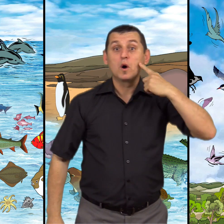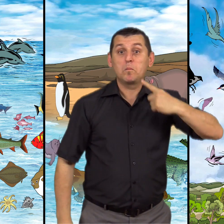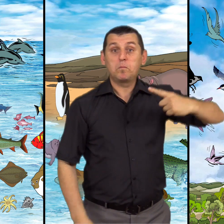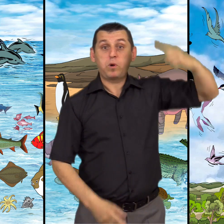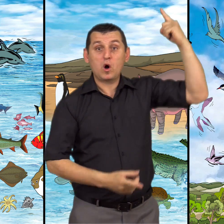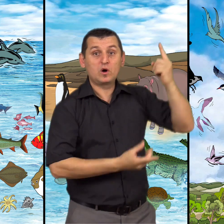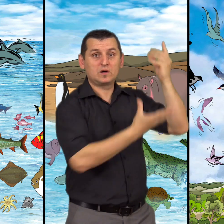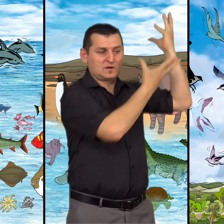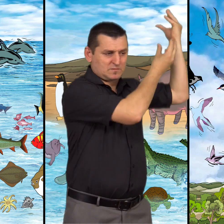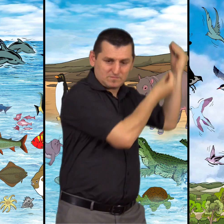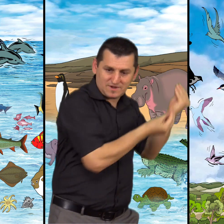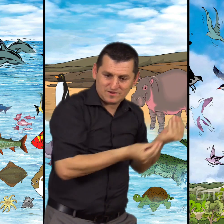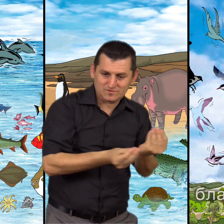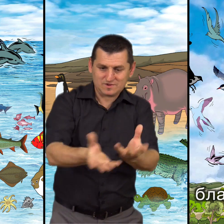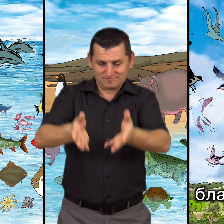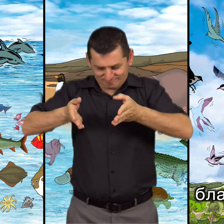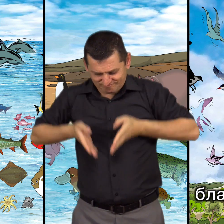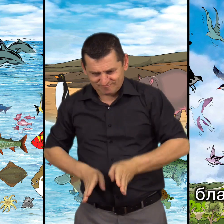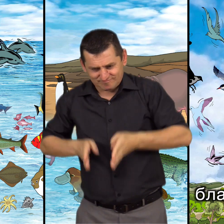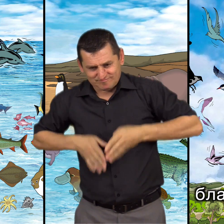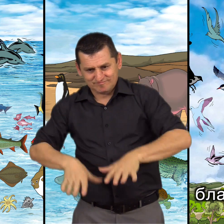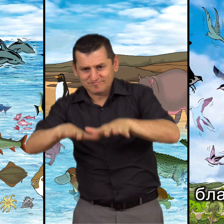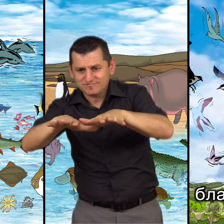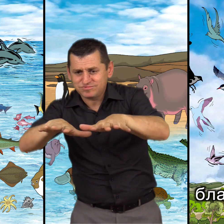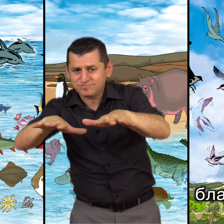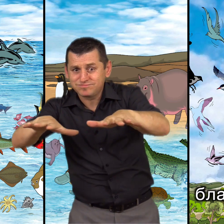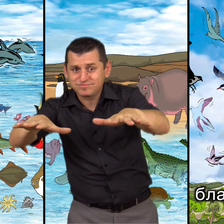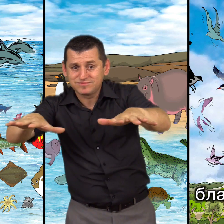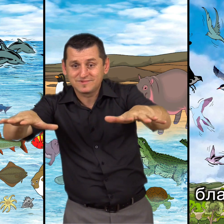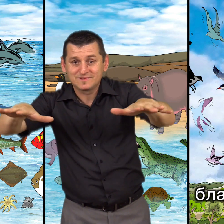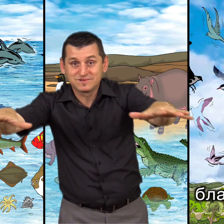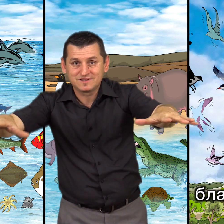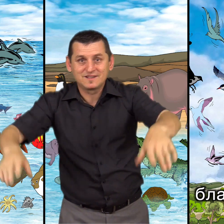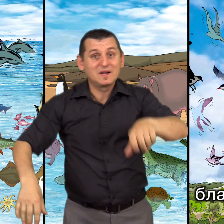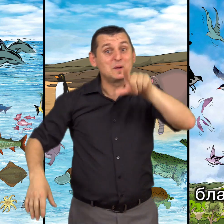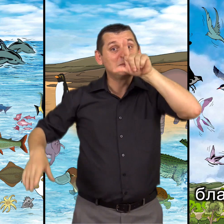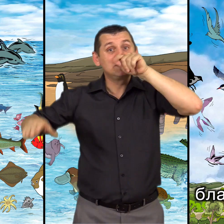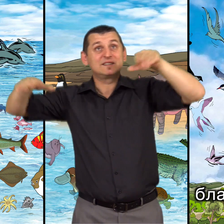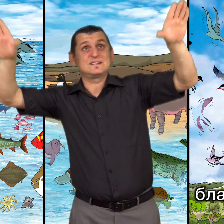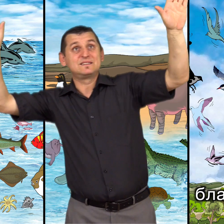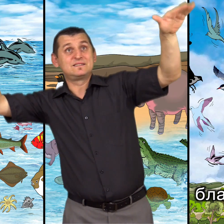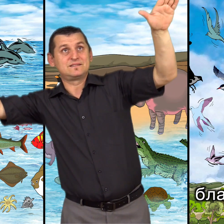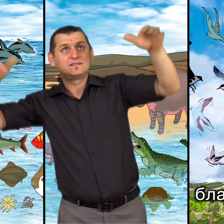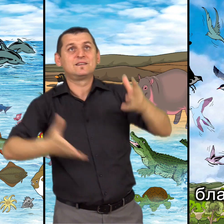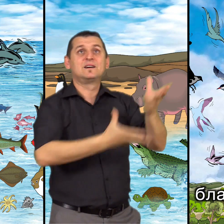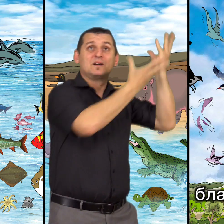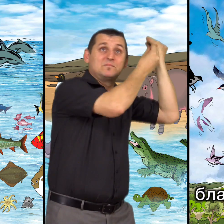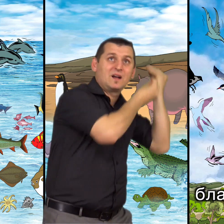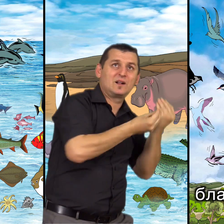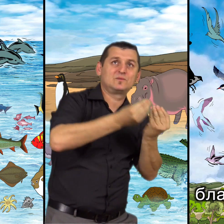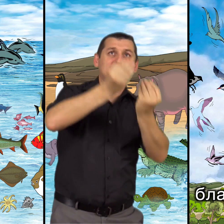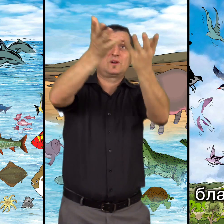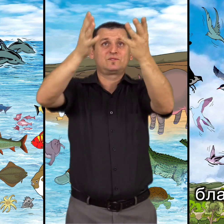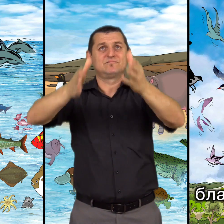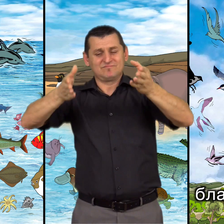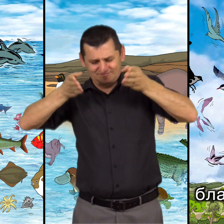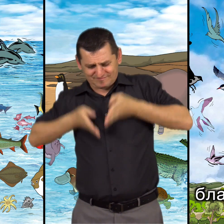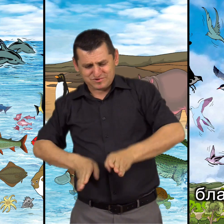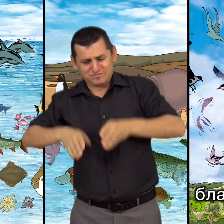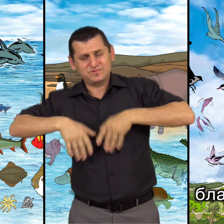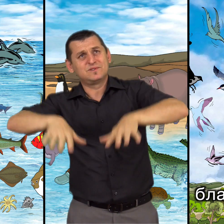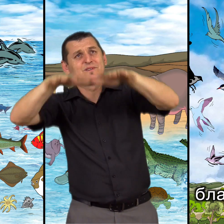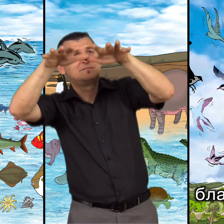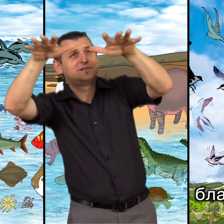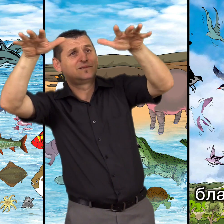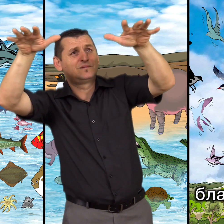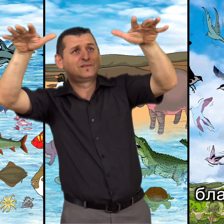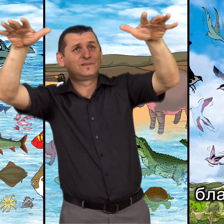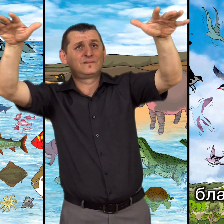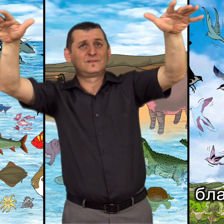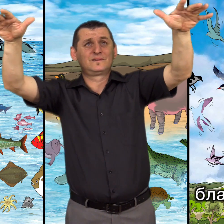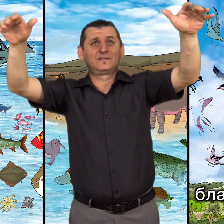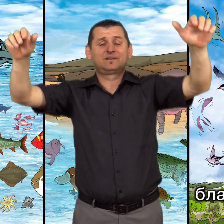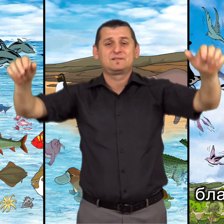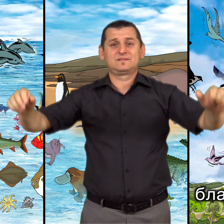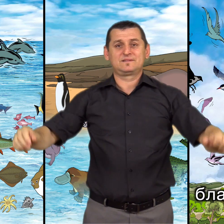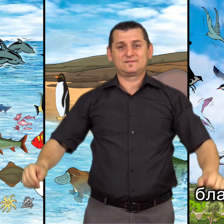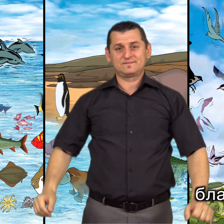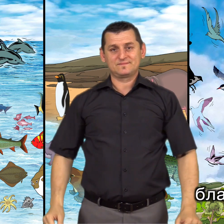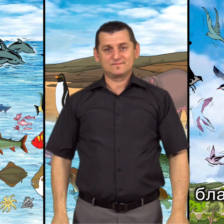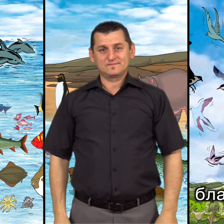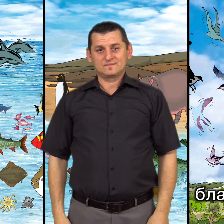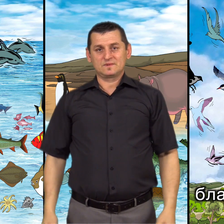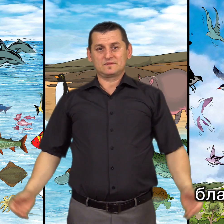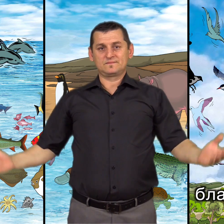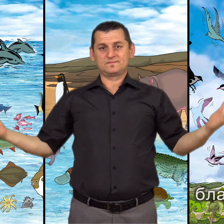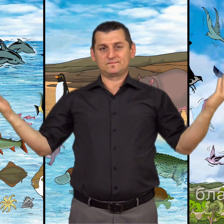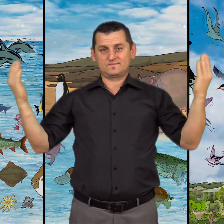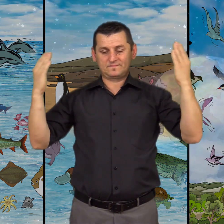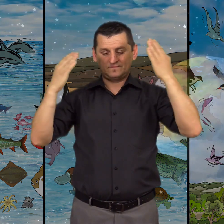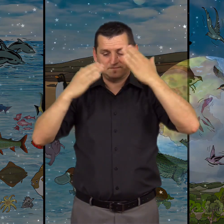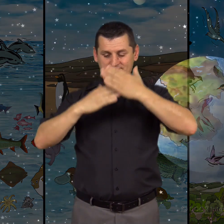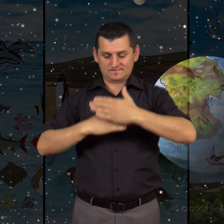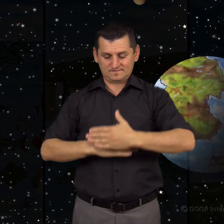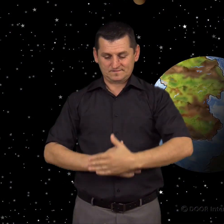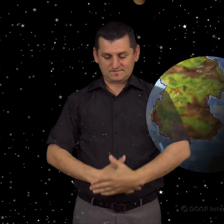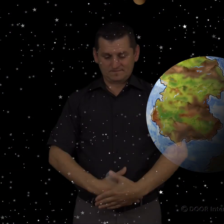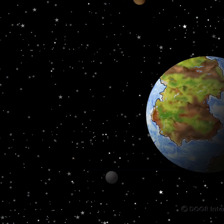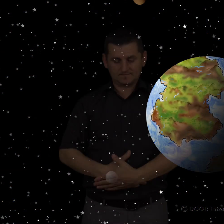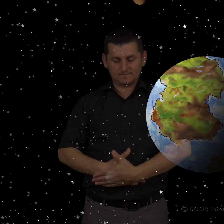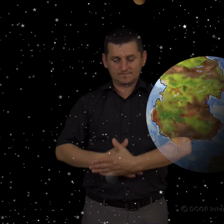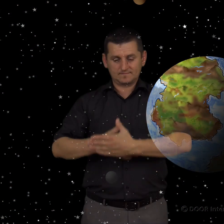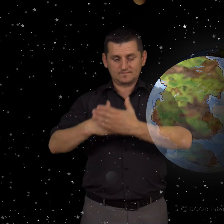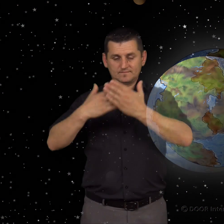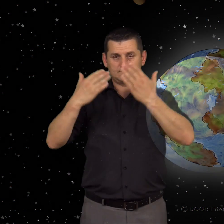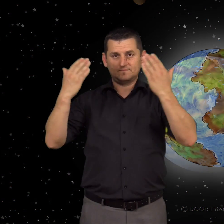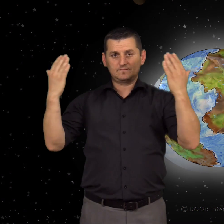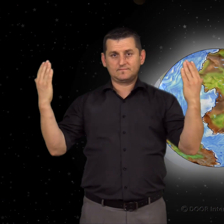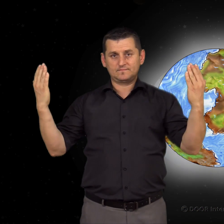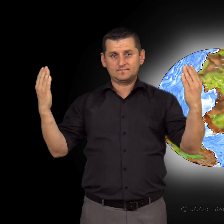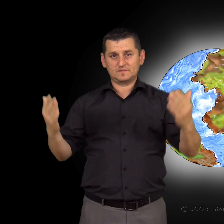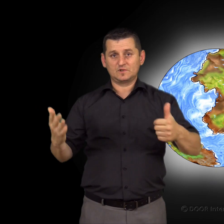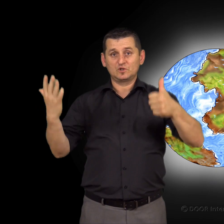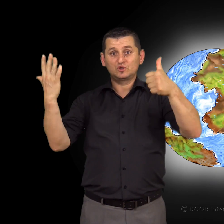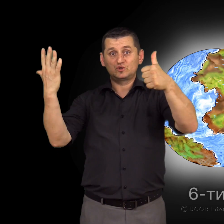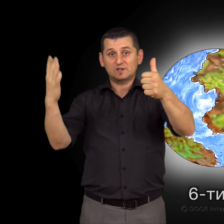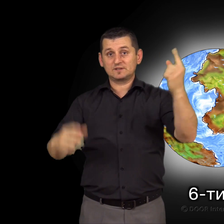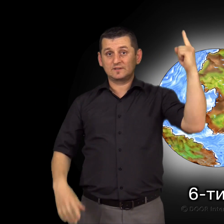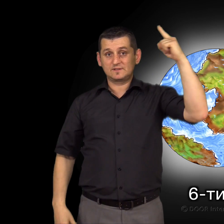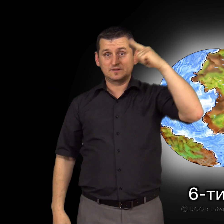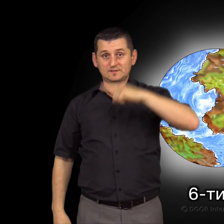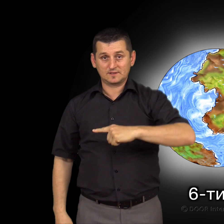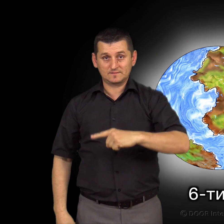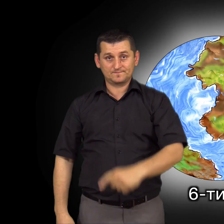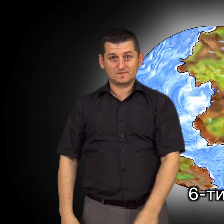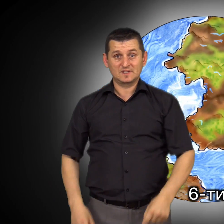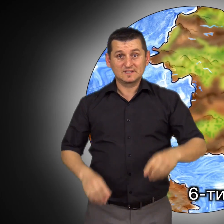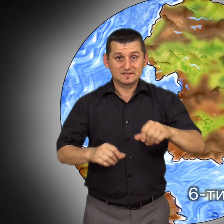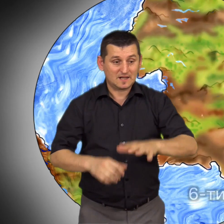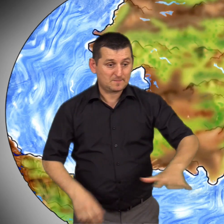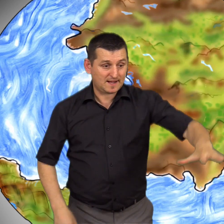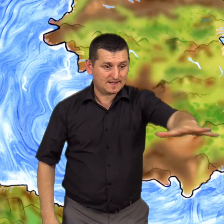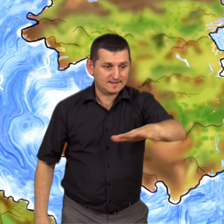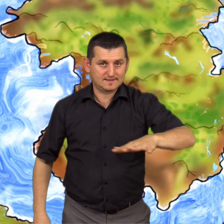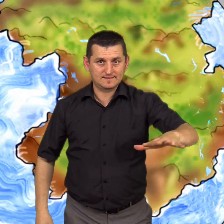Then God blessed them and said, “Be fruitful and multiply and fill the waters of the seas, and let birds multiply on the earth.” And there was evening, and there was morning—the fifth day.